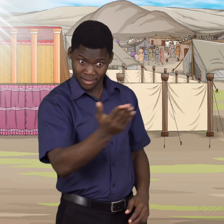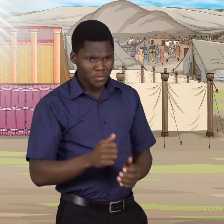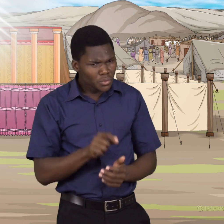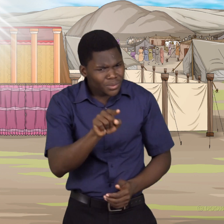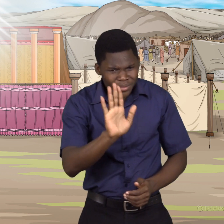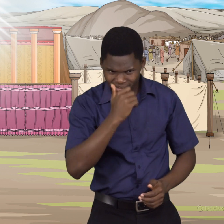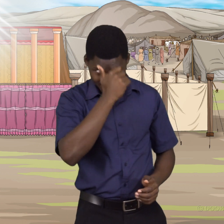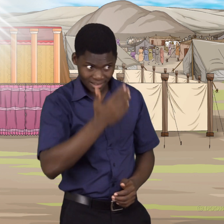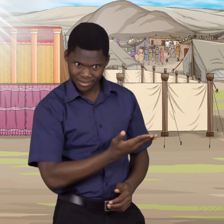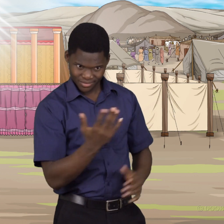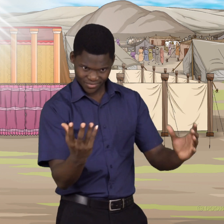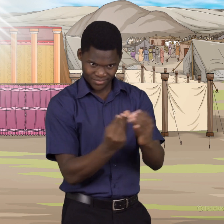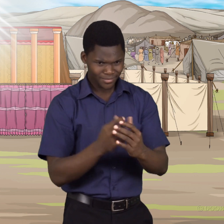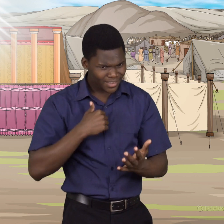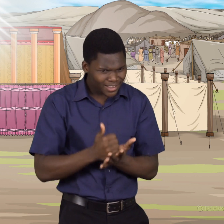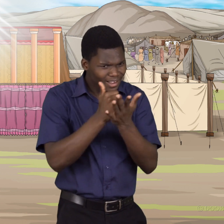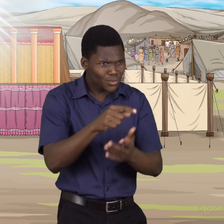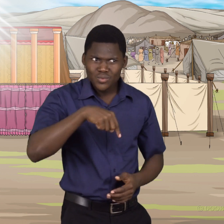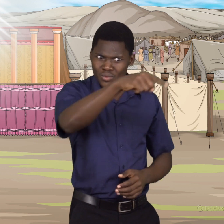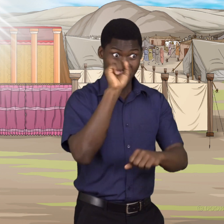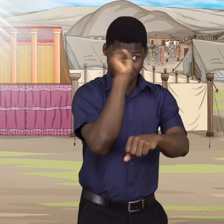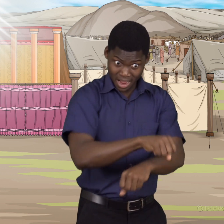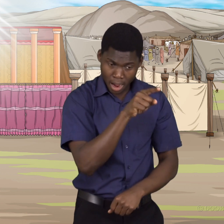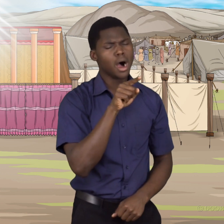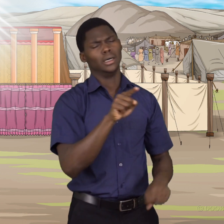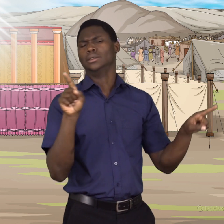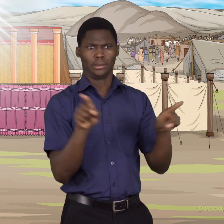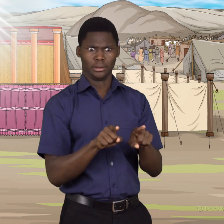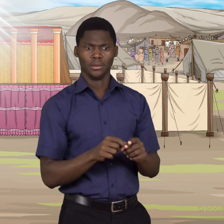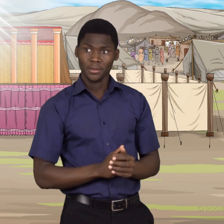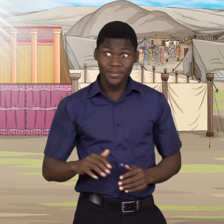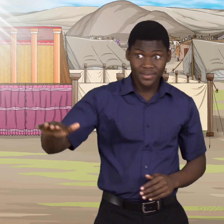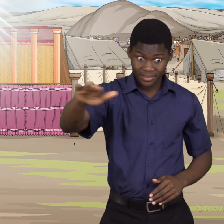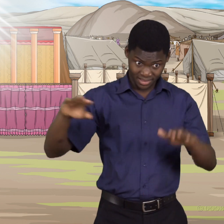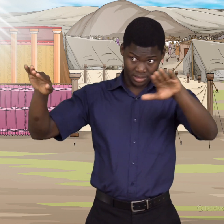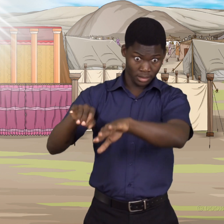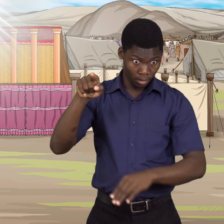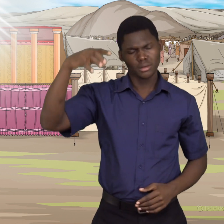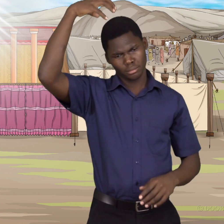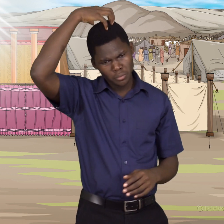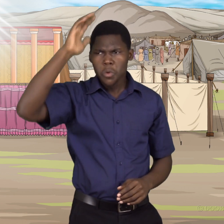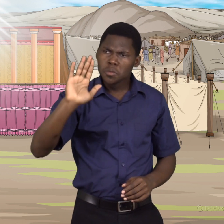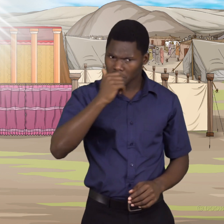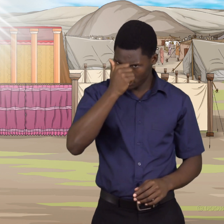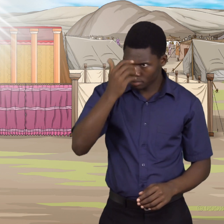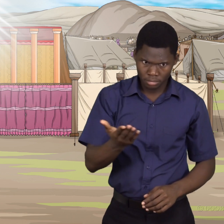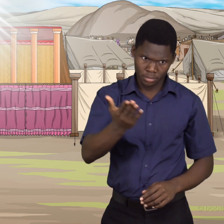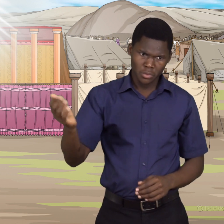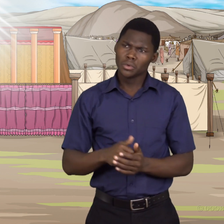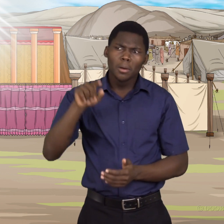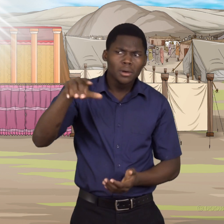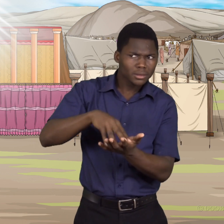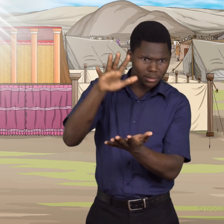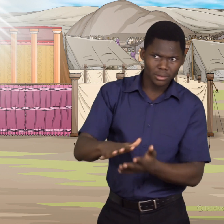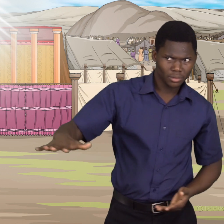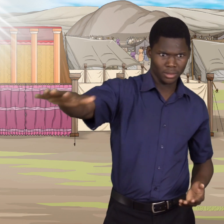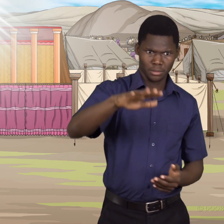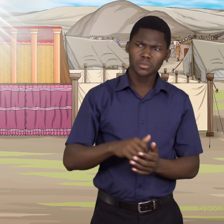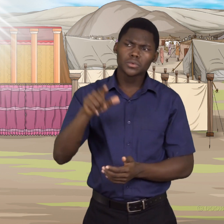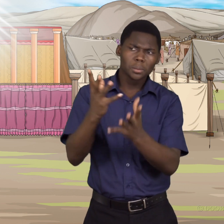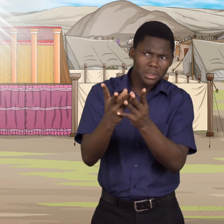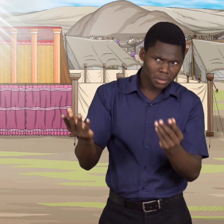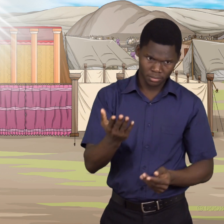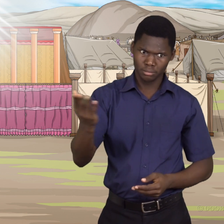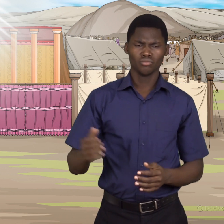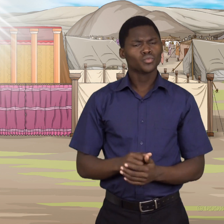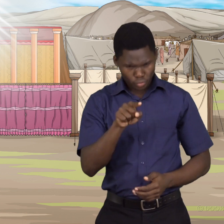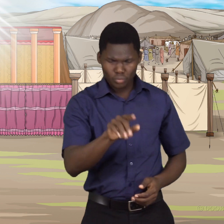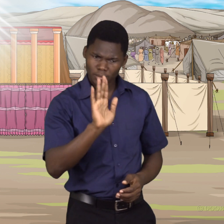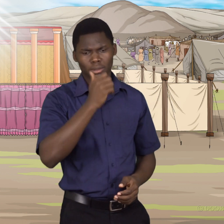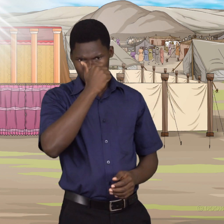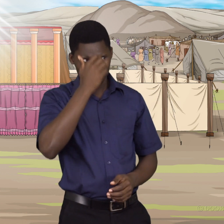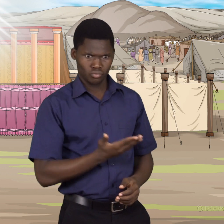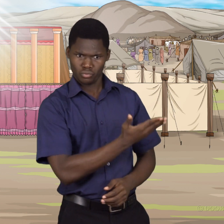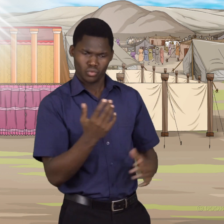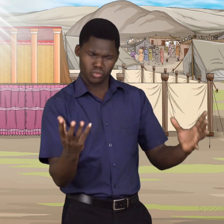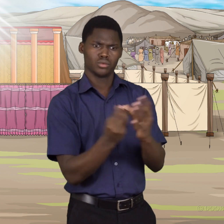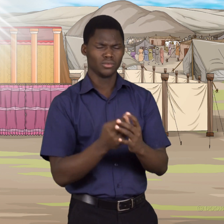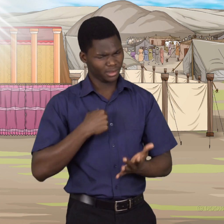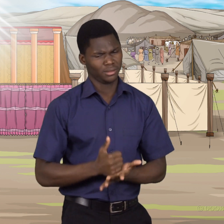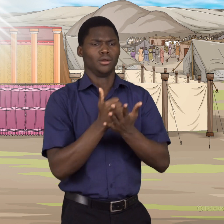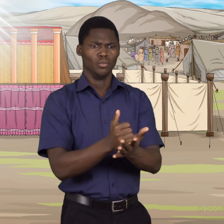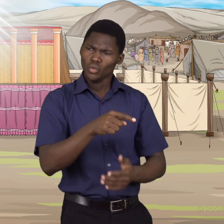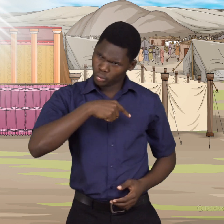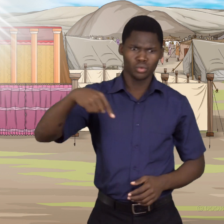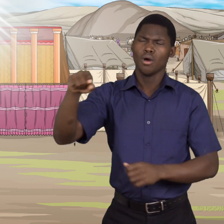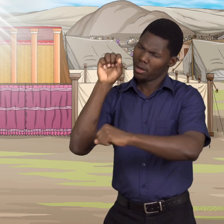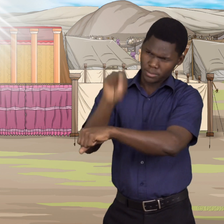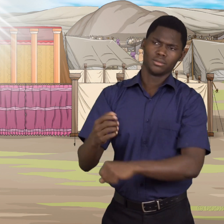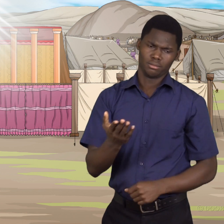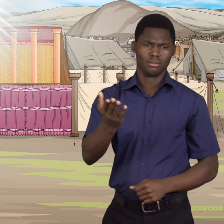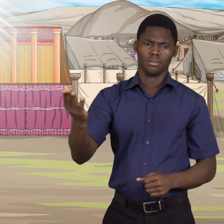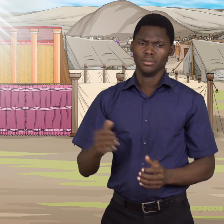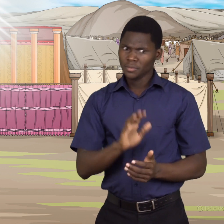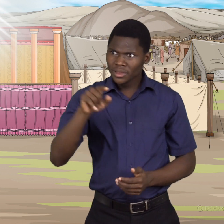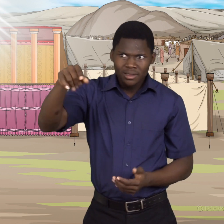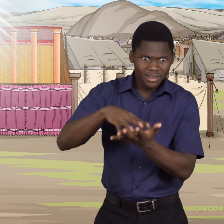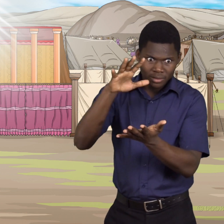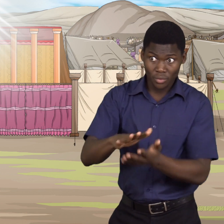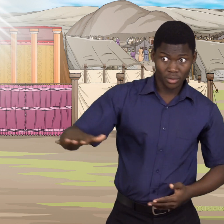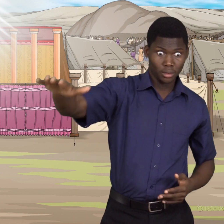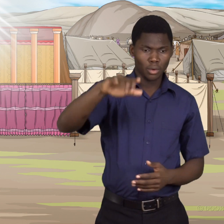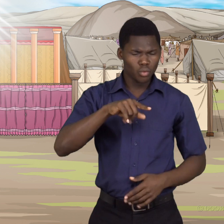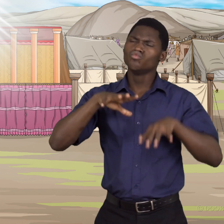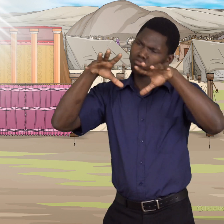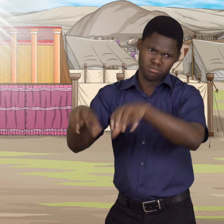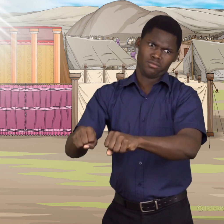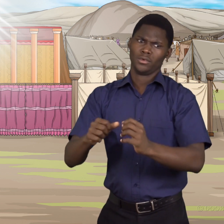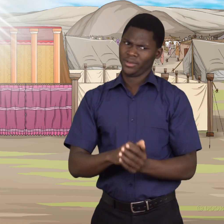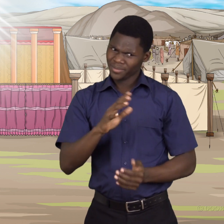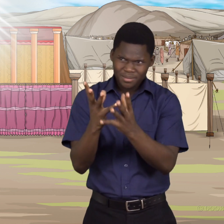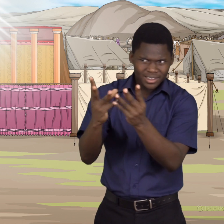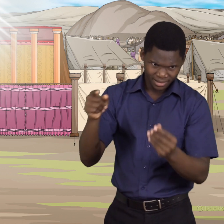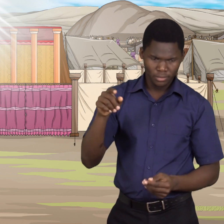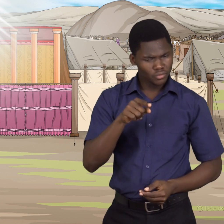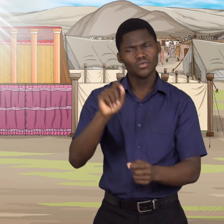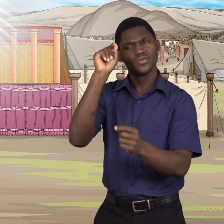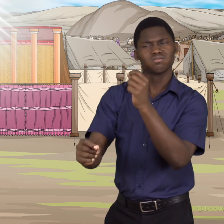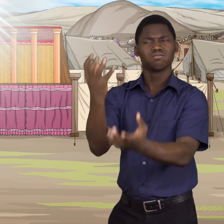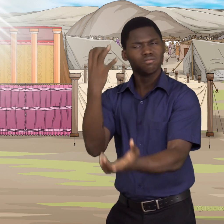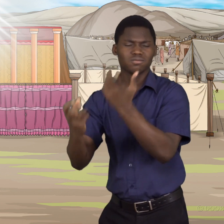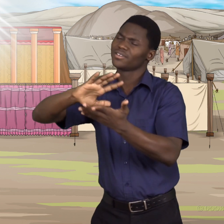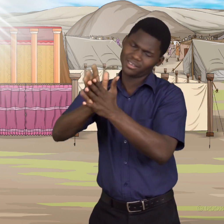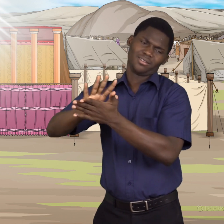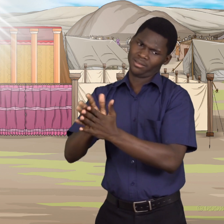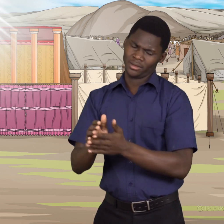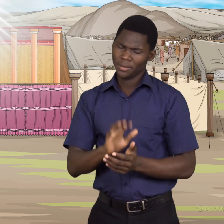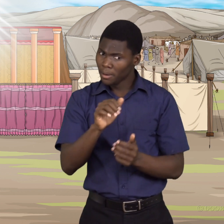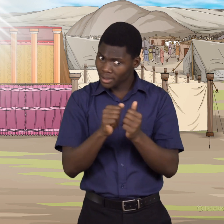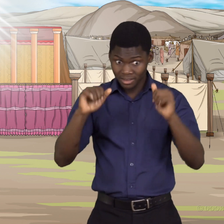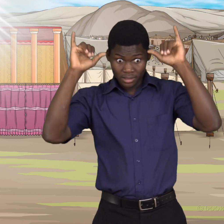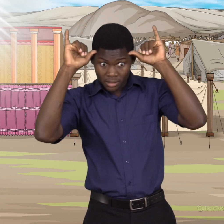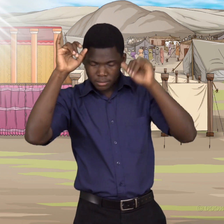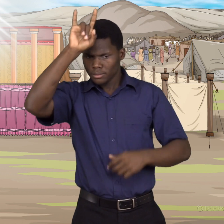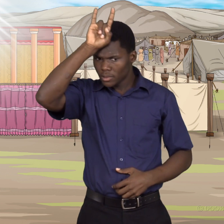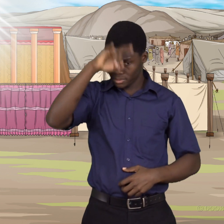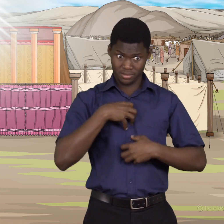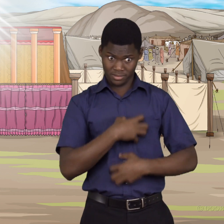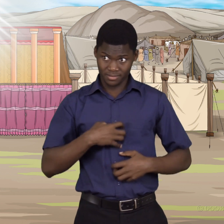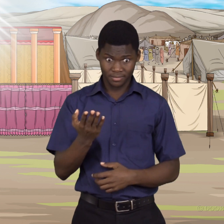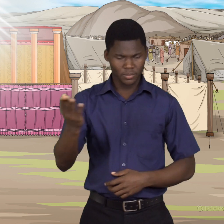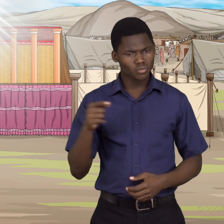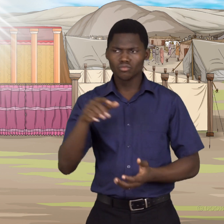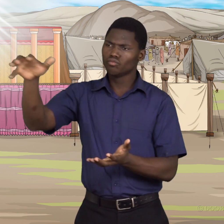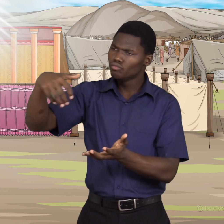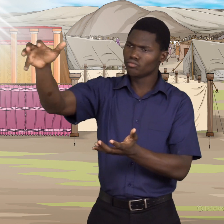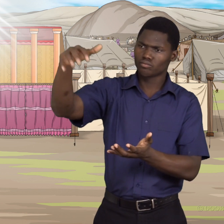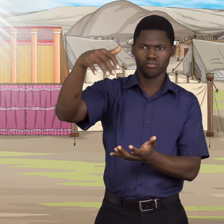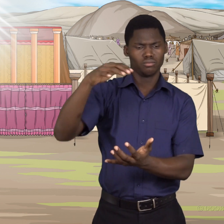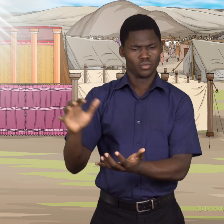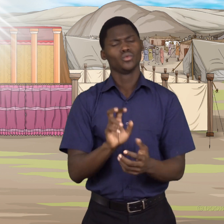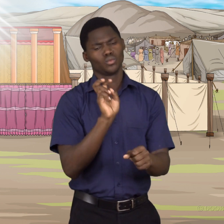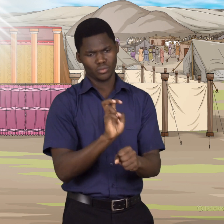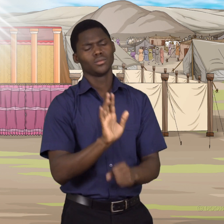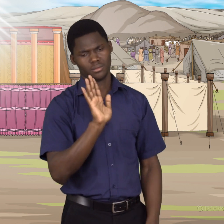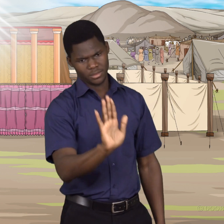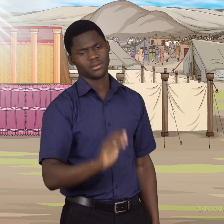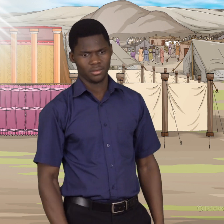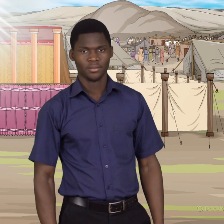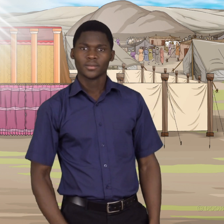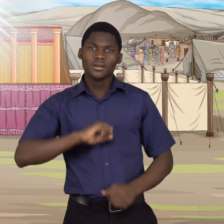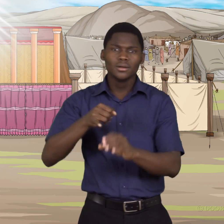And you shall do to Ai and its king as you did to Jericho and its king, except that you may carry off their plunder and livestock for yourselves.